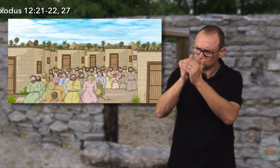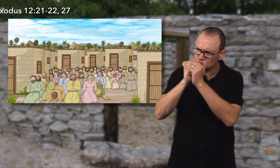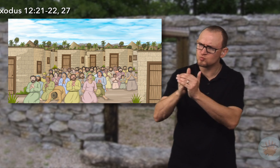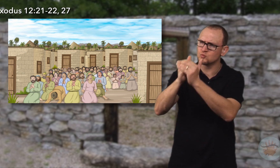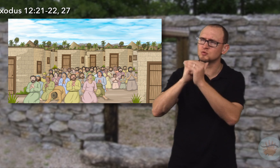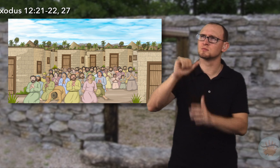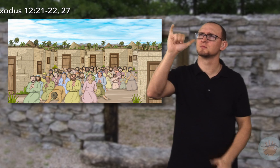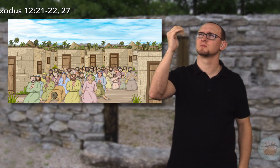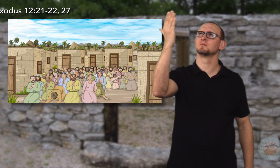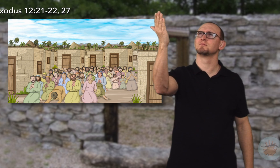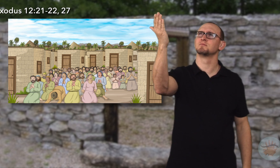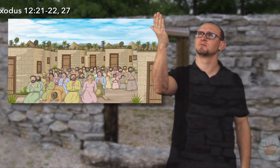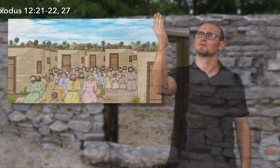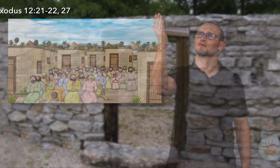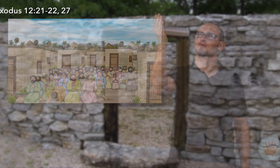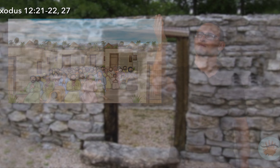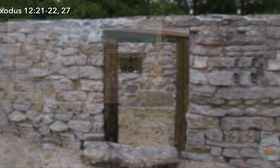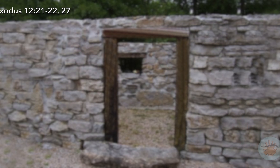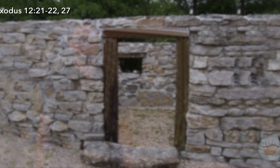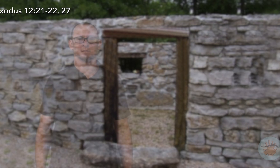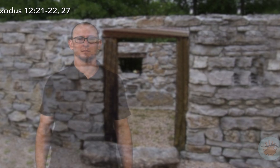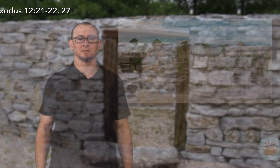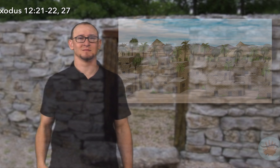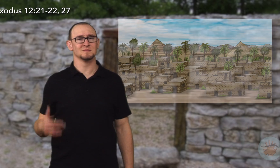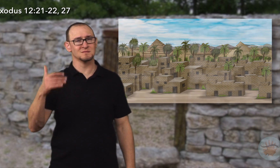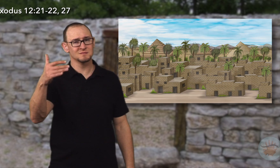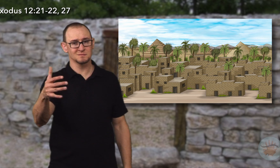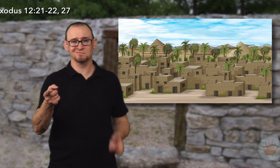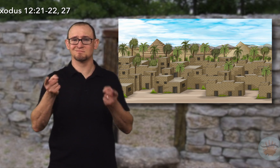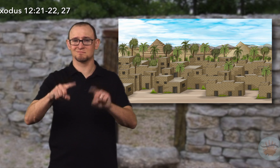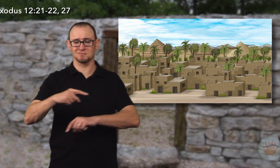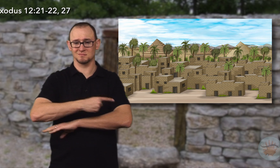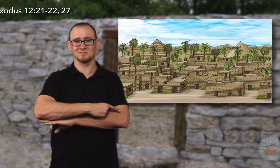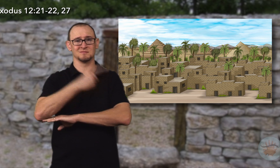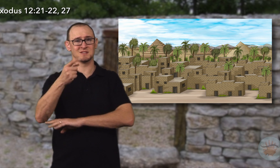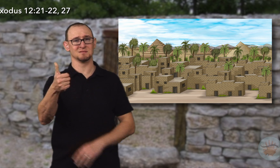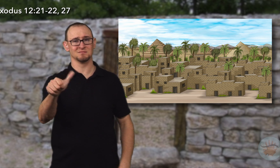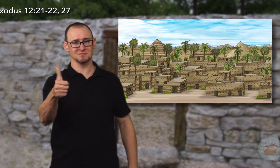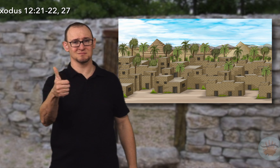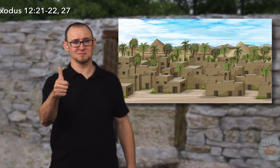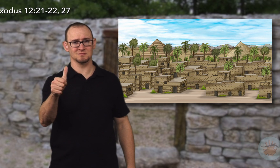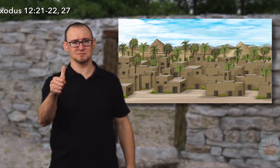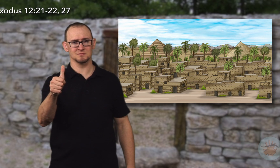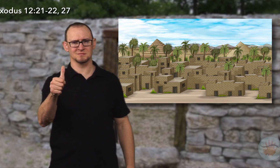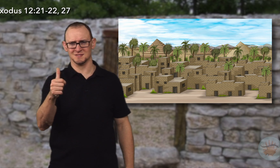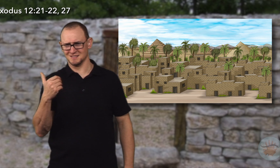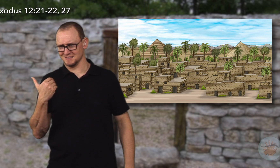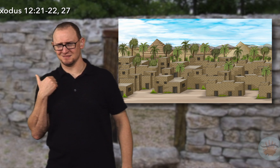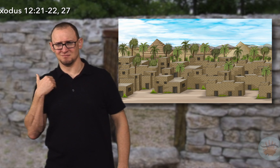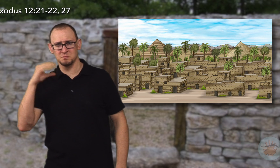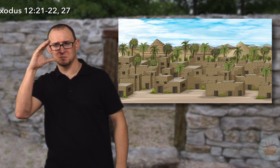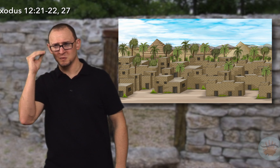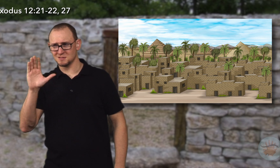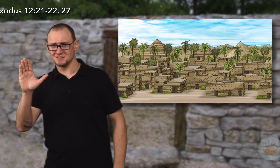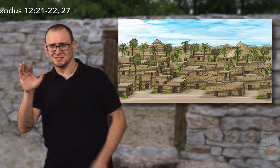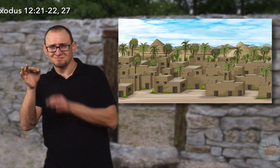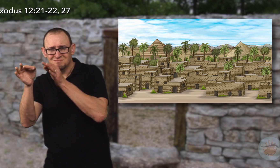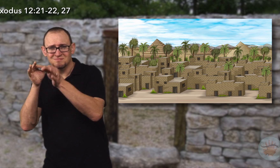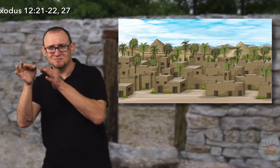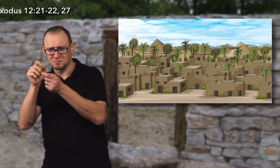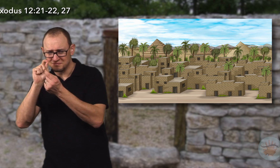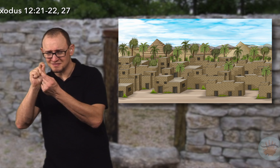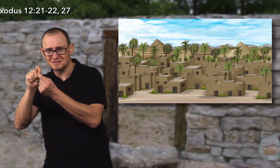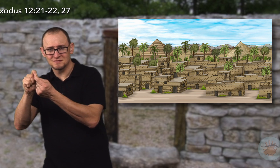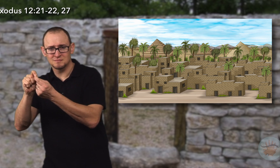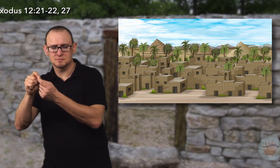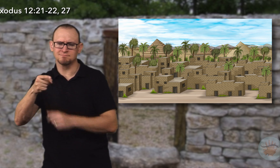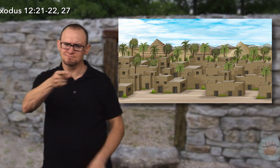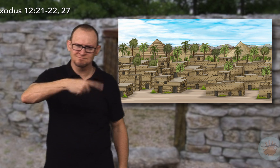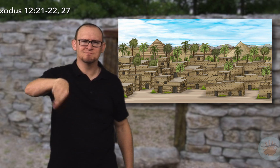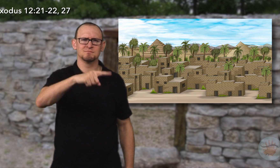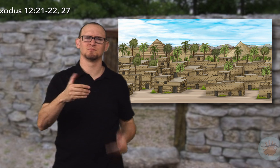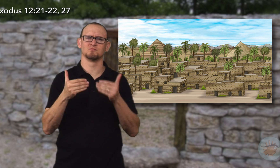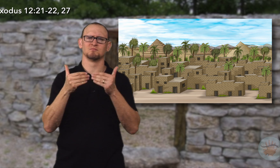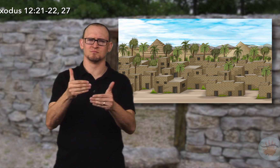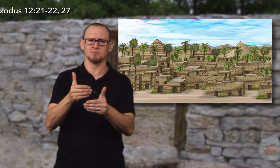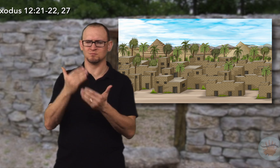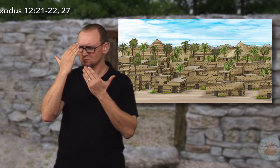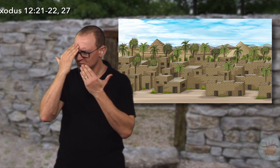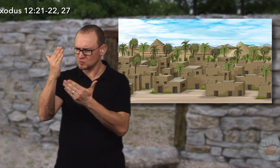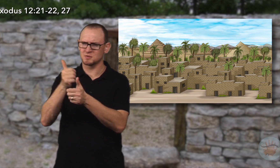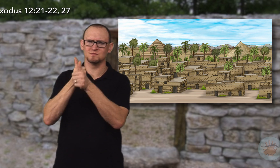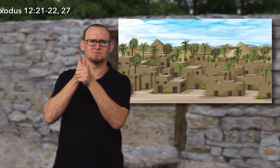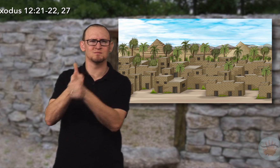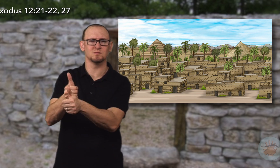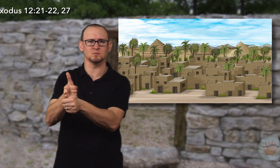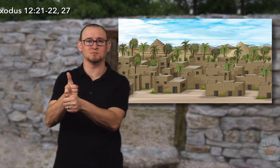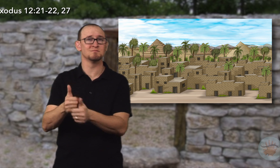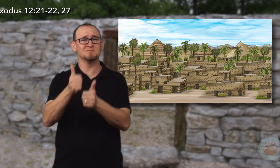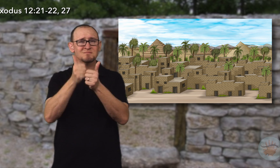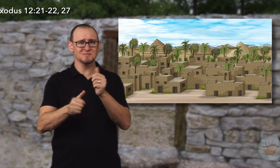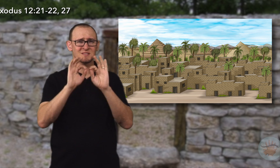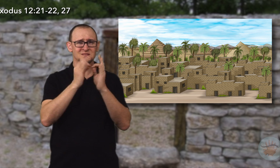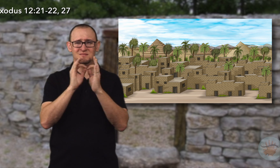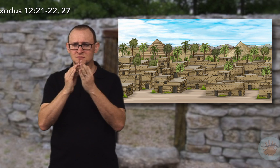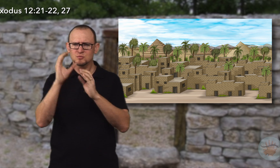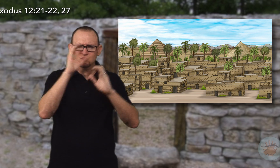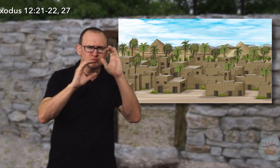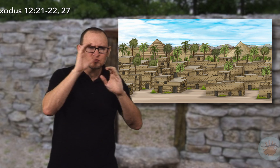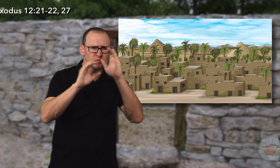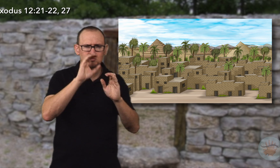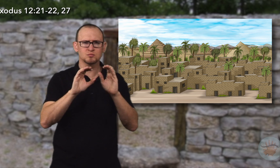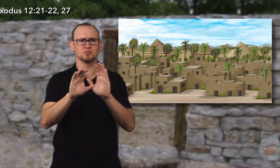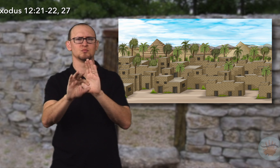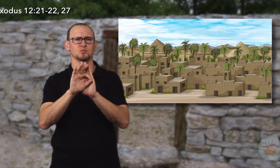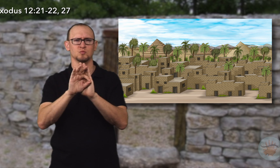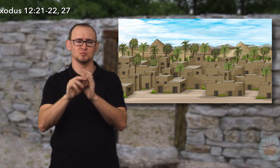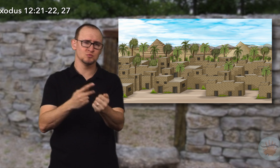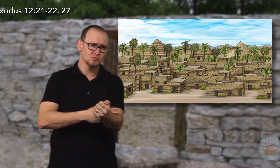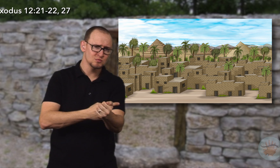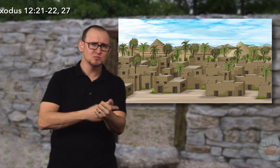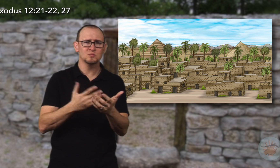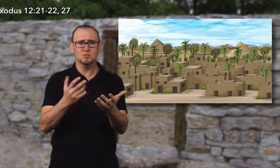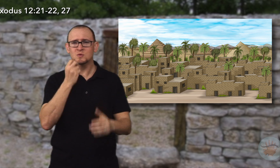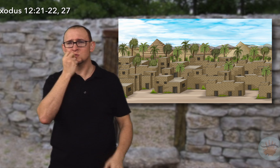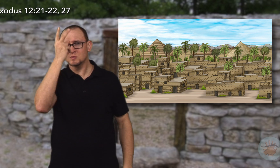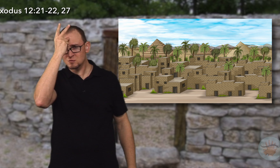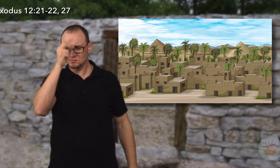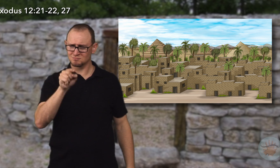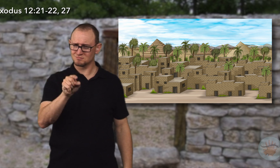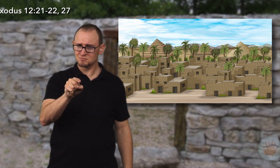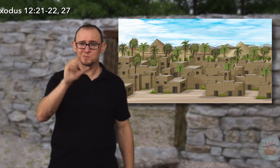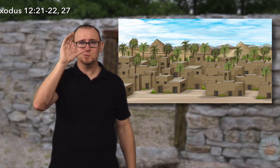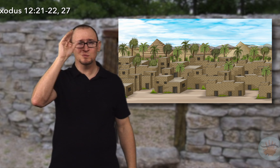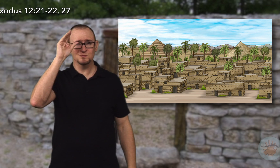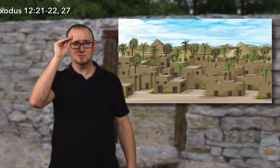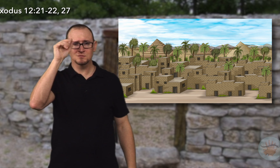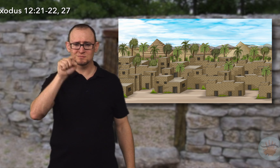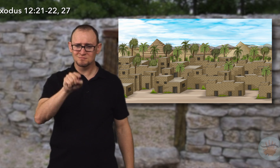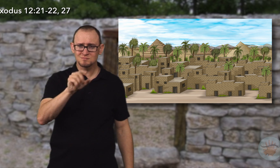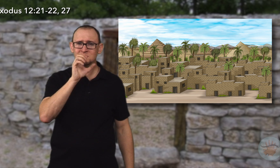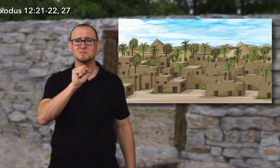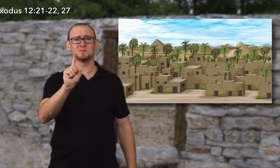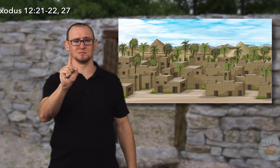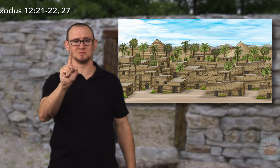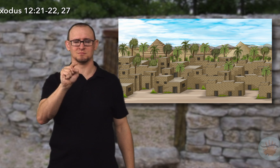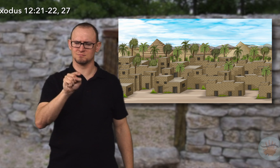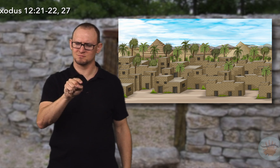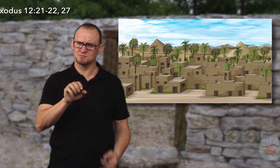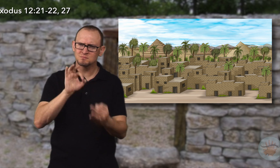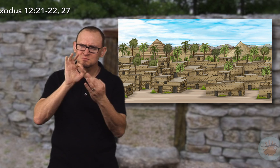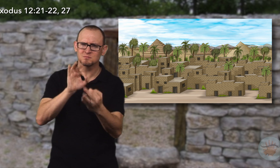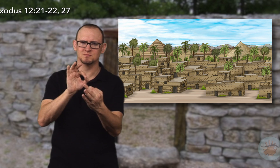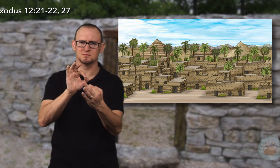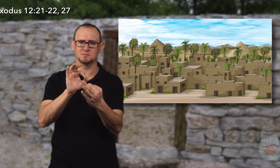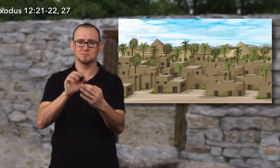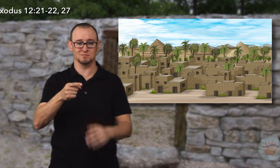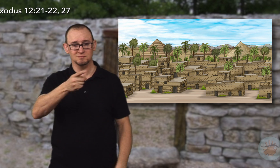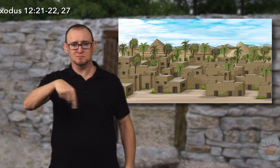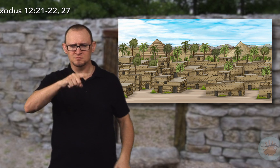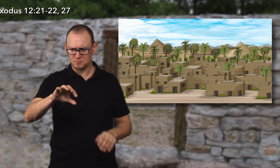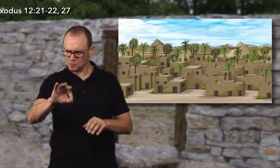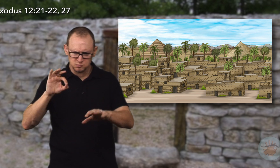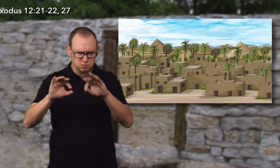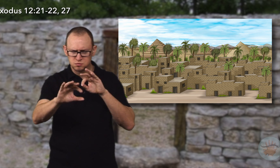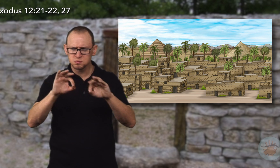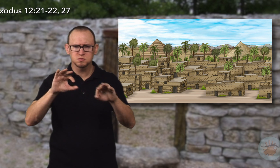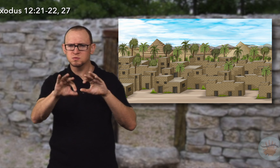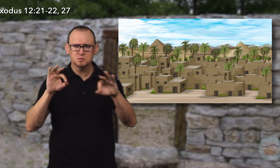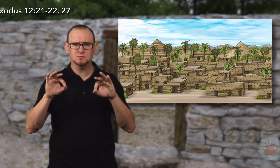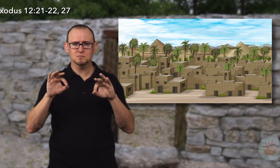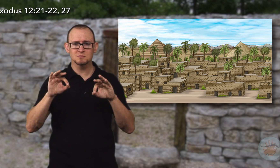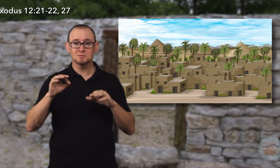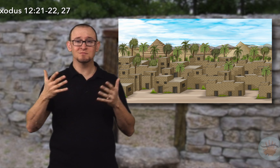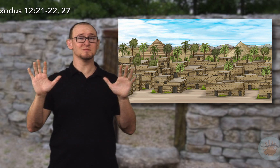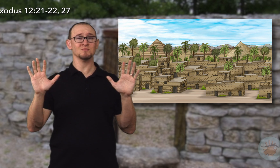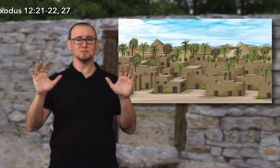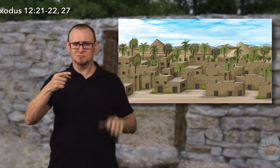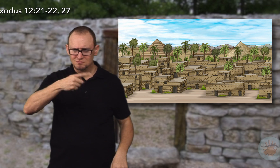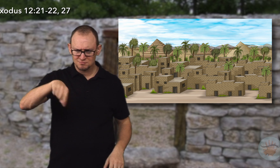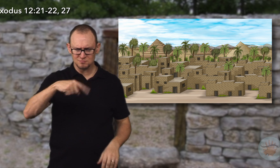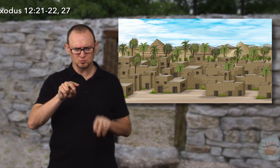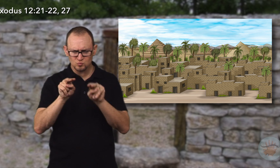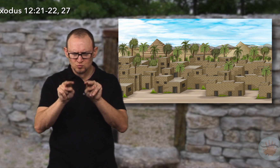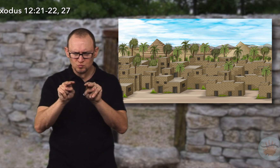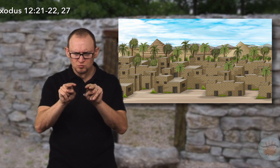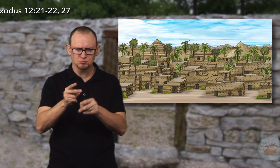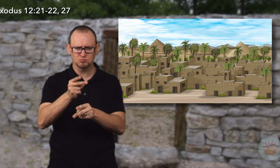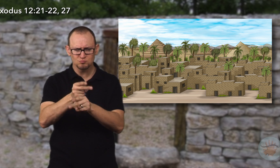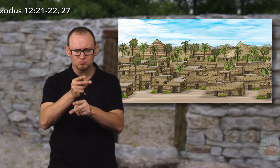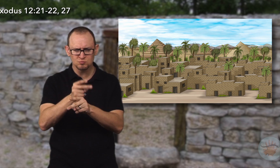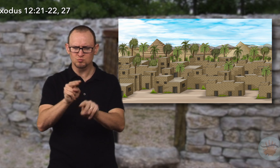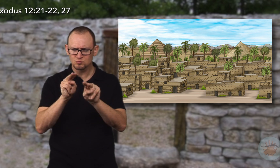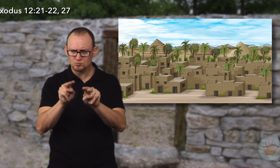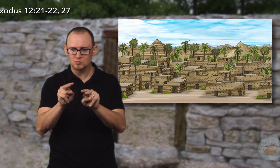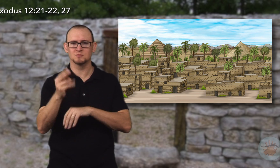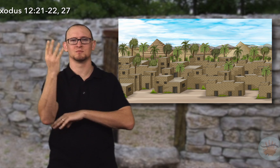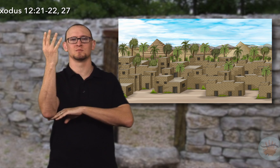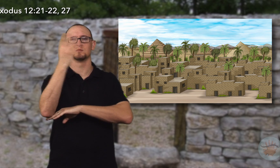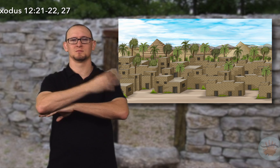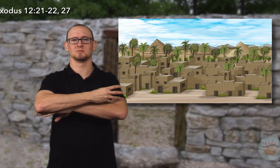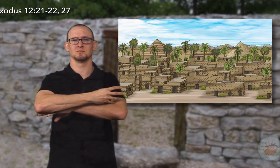Take a cluster of hyssop, dip it into the blood in the basin, and brush the blood on the top and sides of the doorframe.